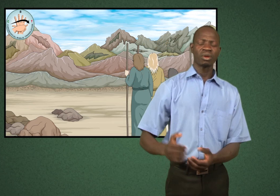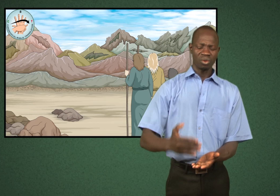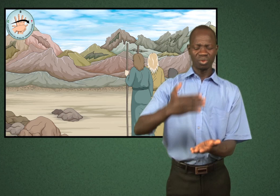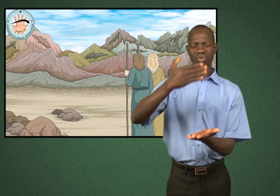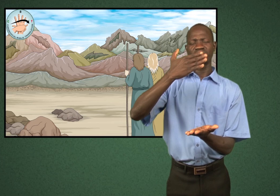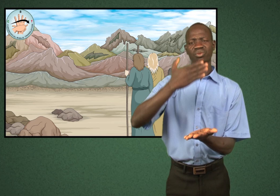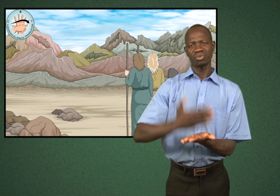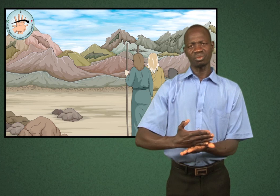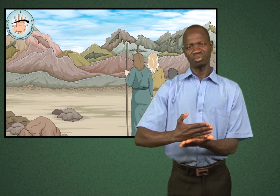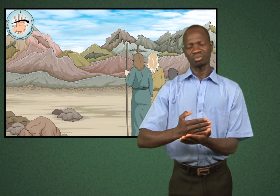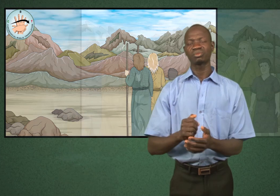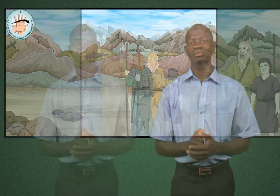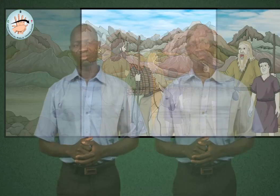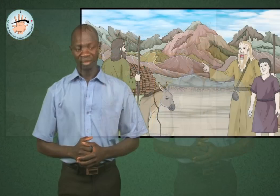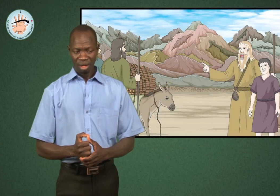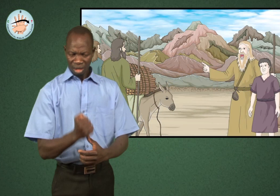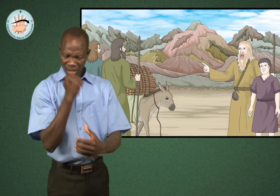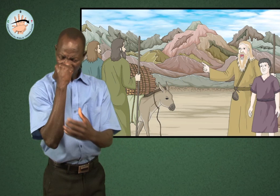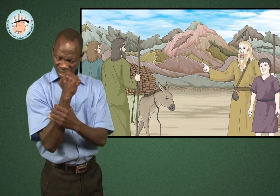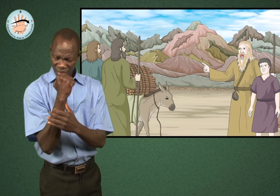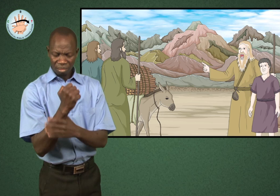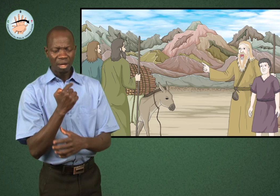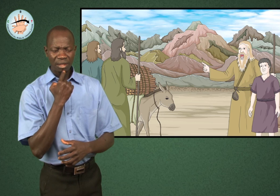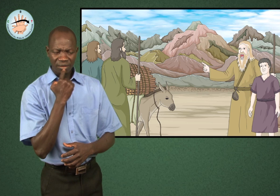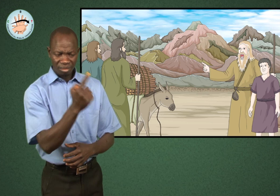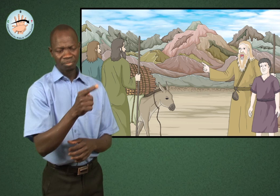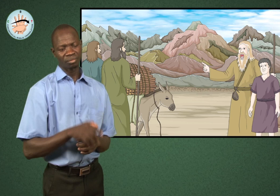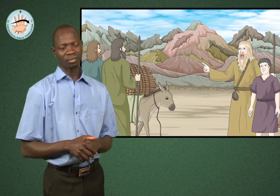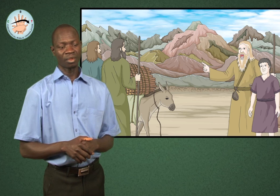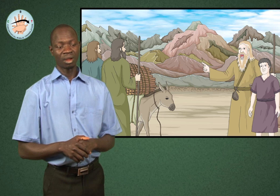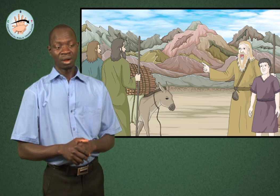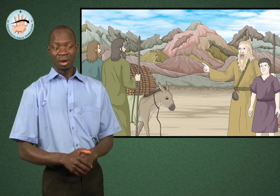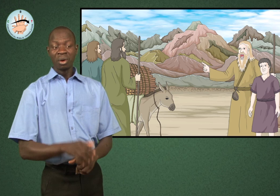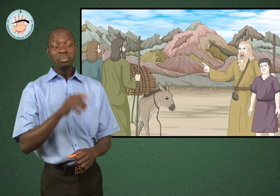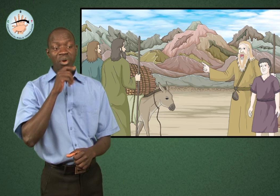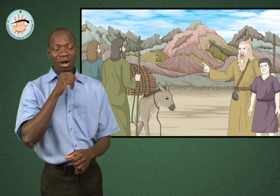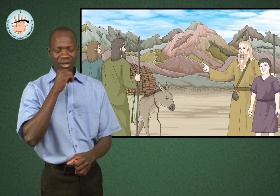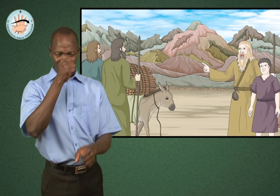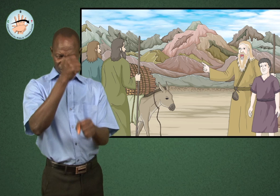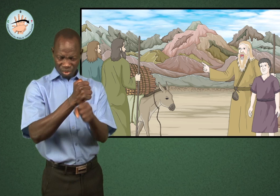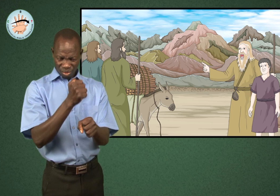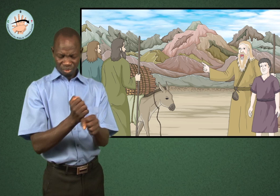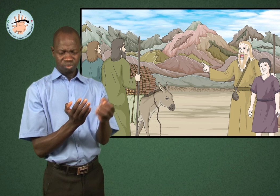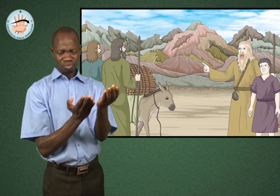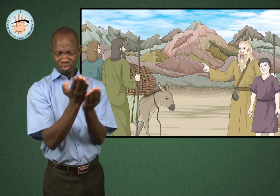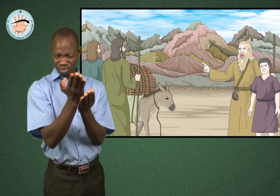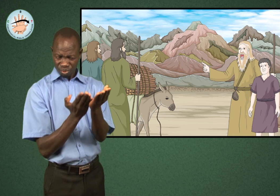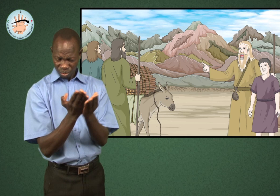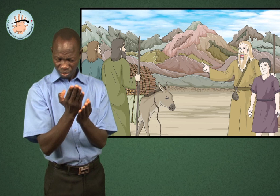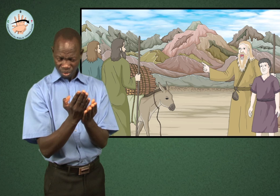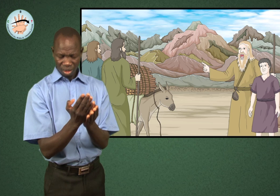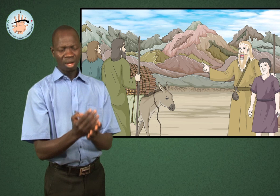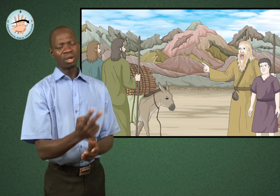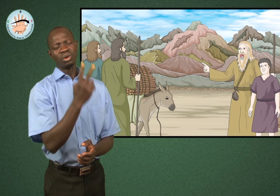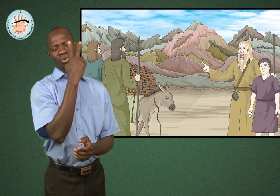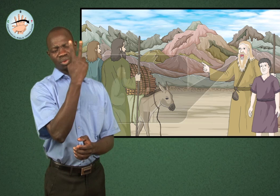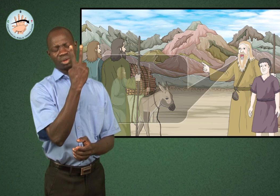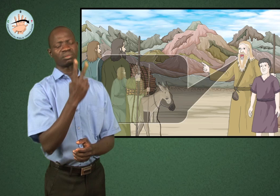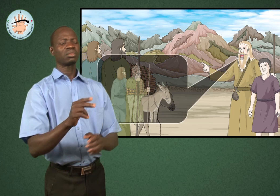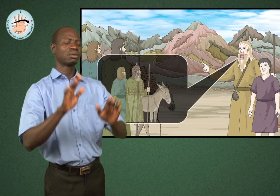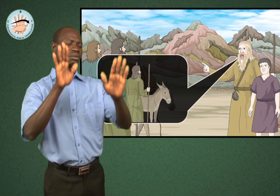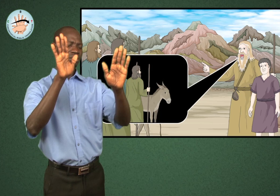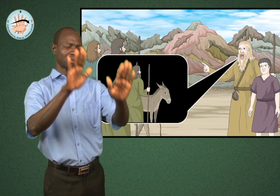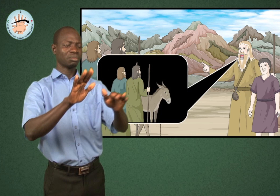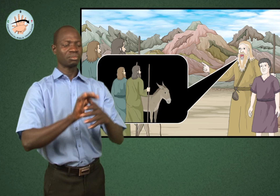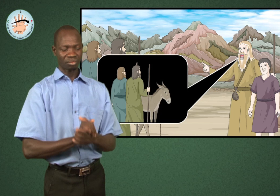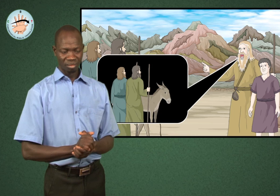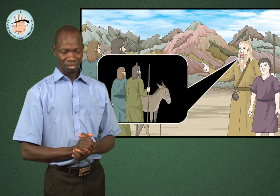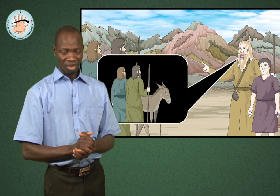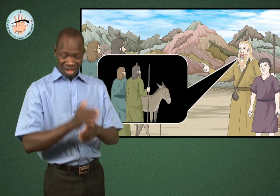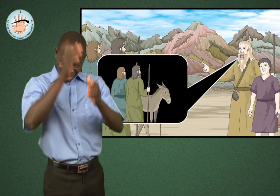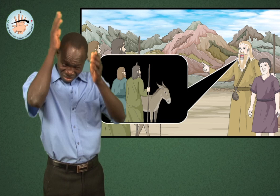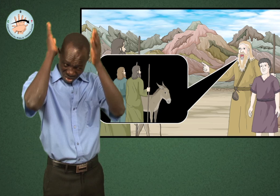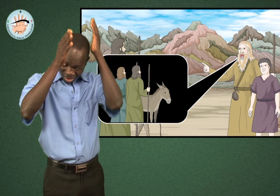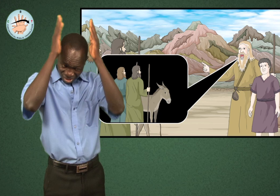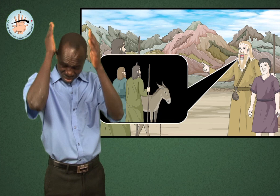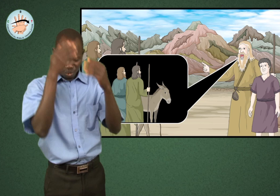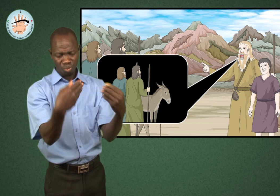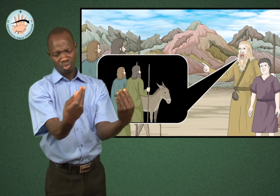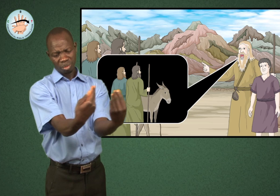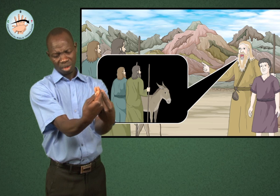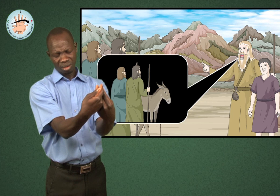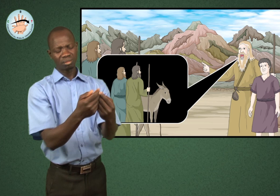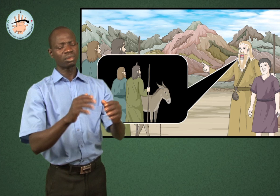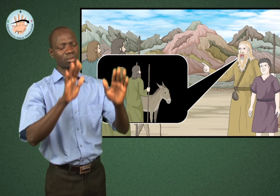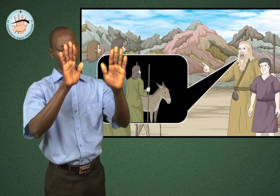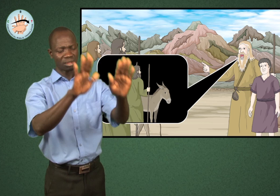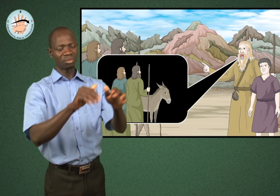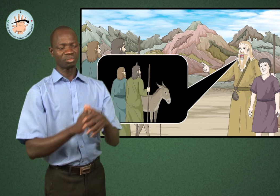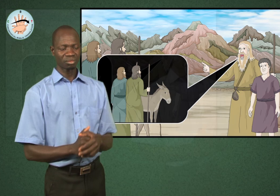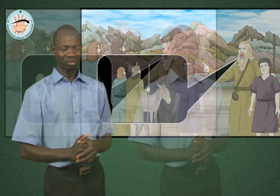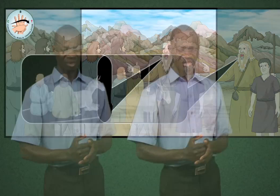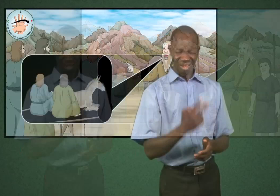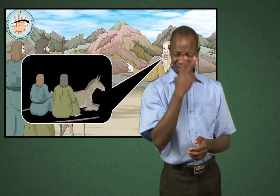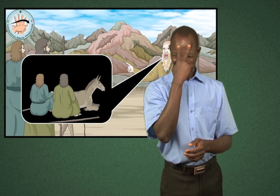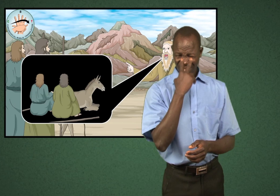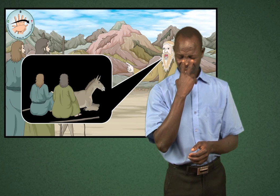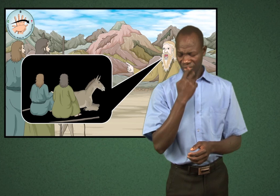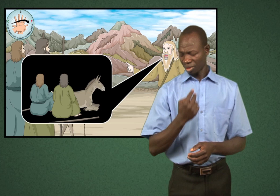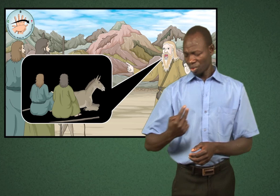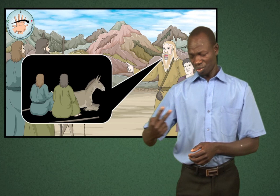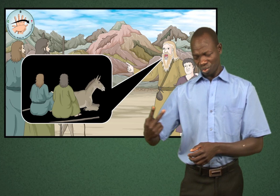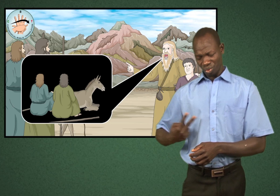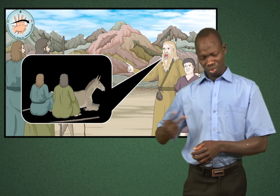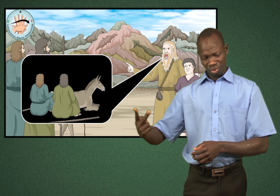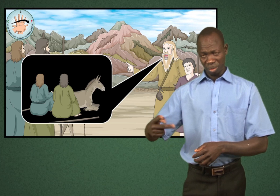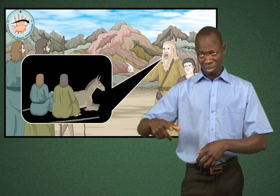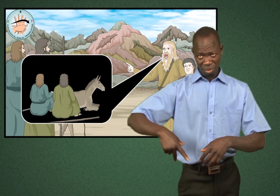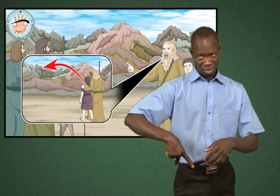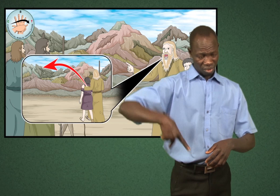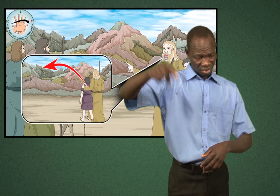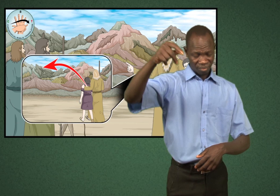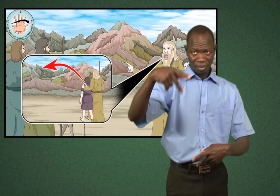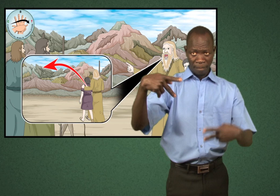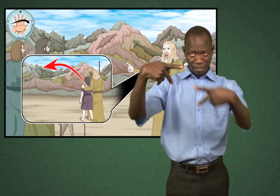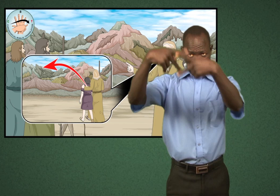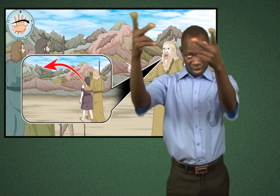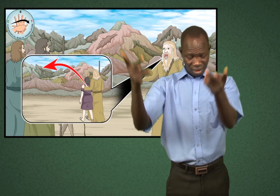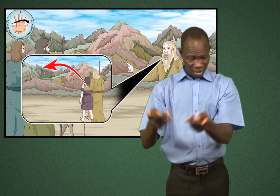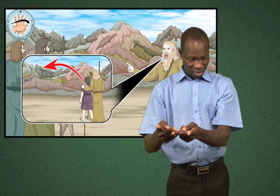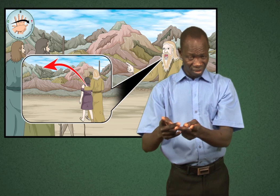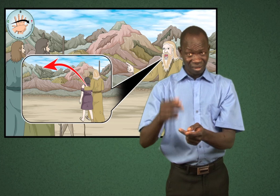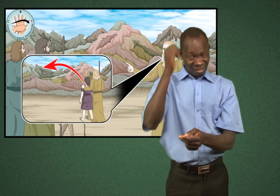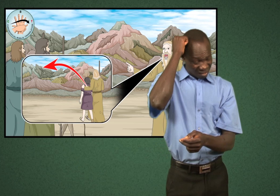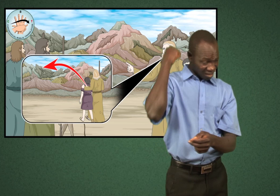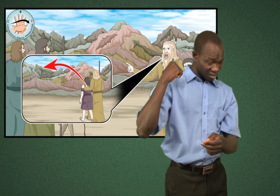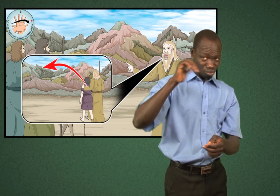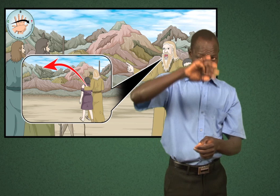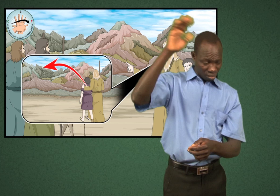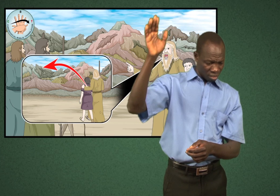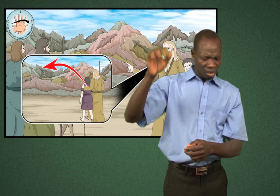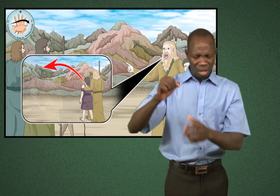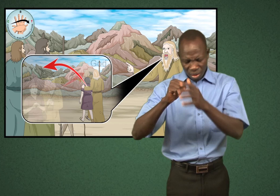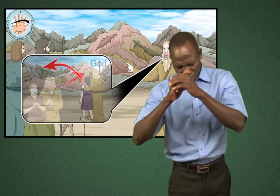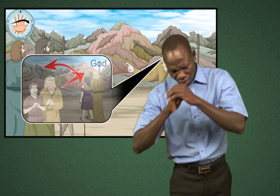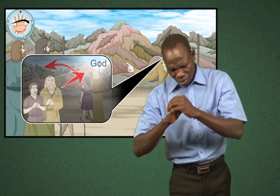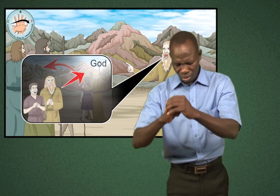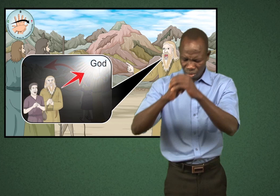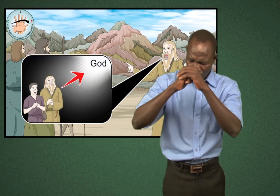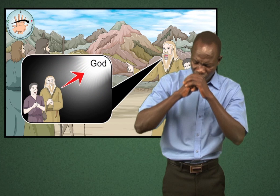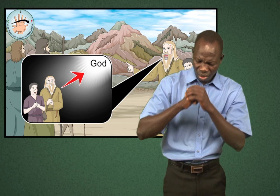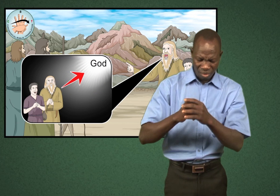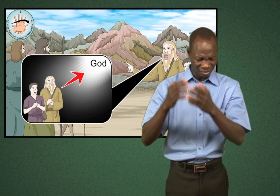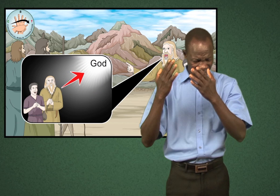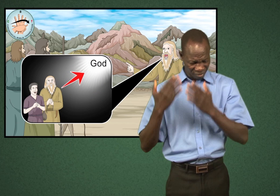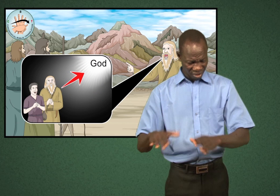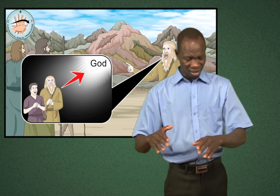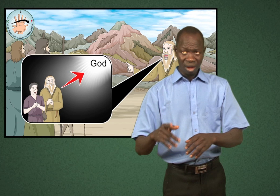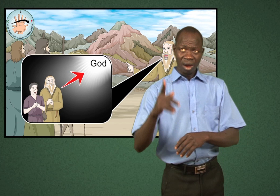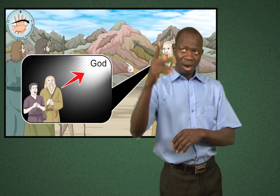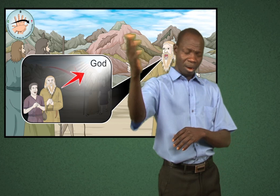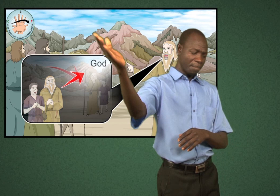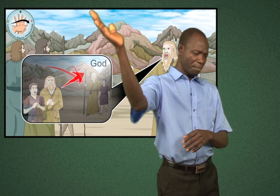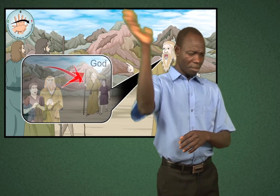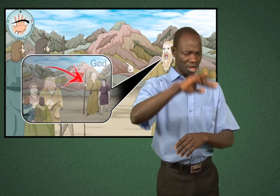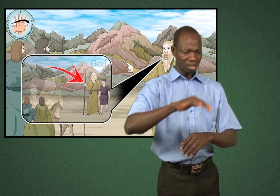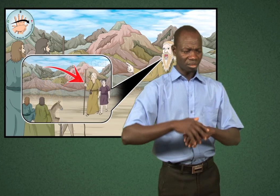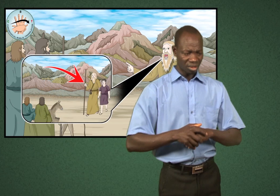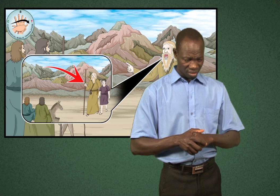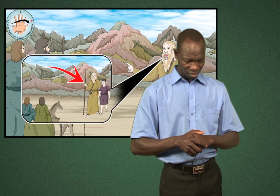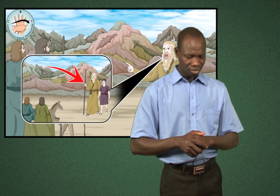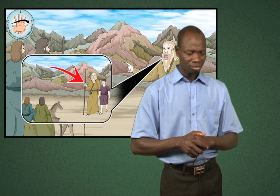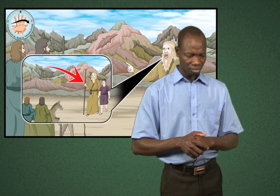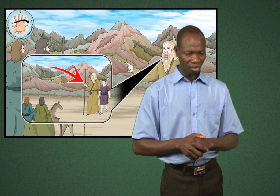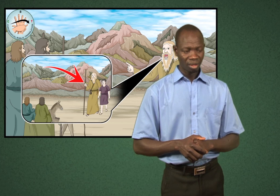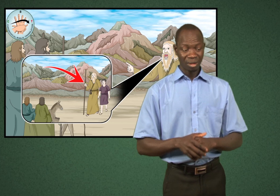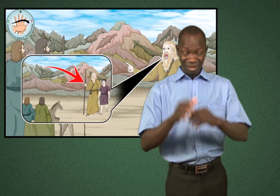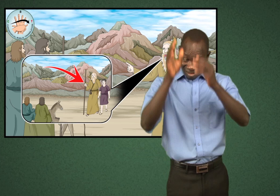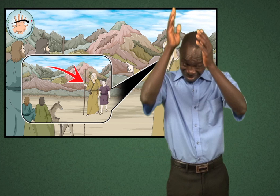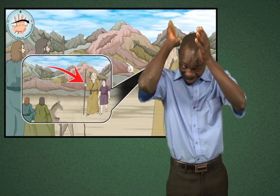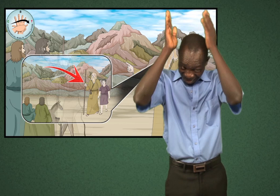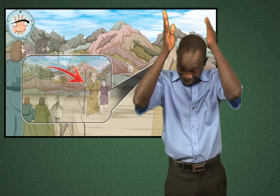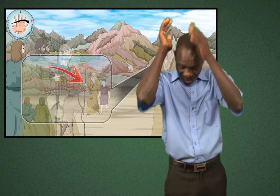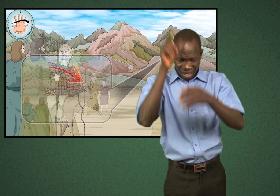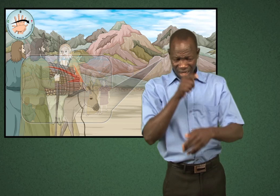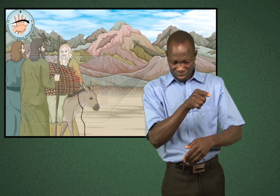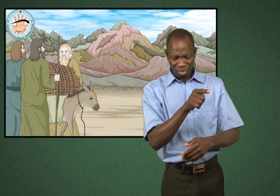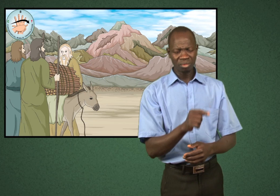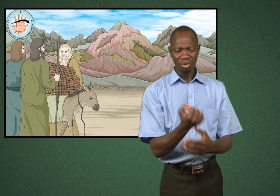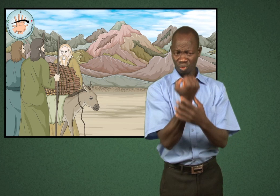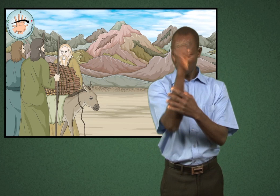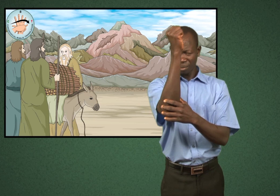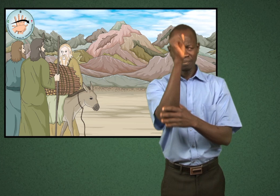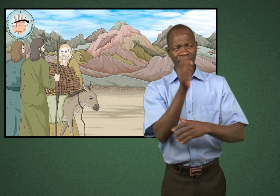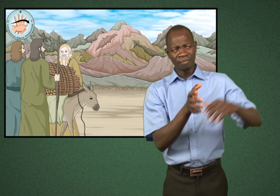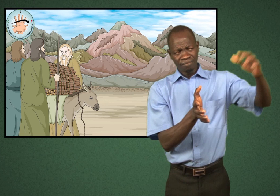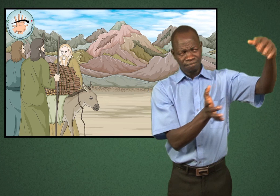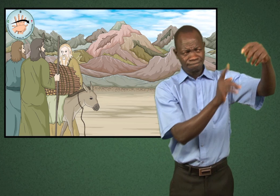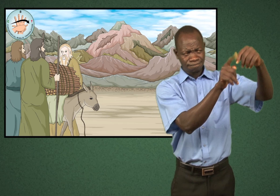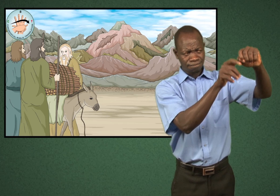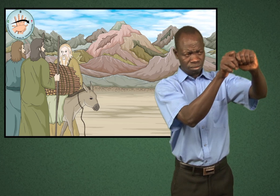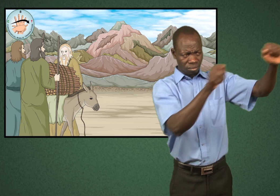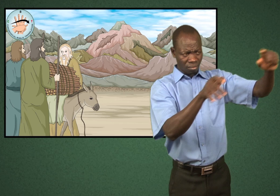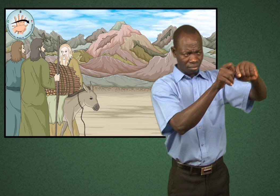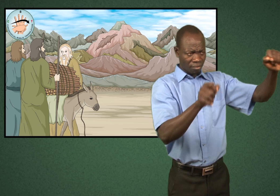“Stay here with the donkey,” Abraham told his servants. “The boy and I will go over there to worship, and then we will return to you.”